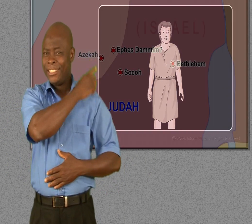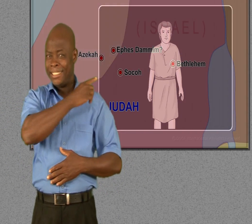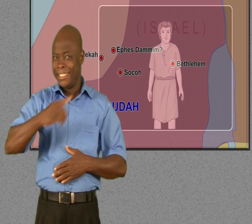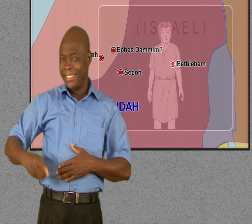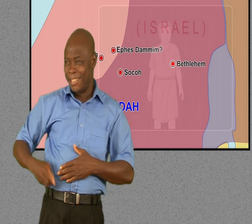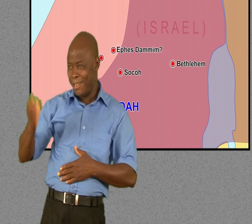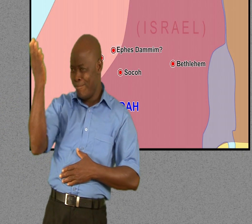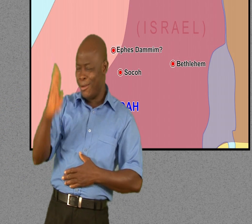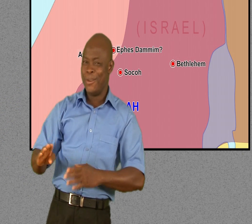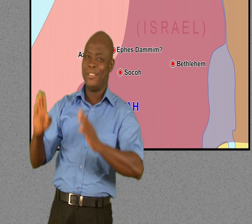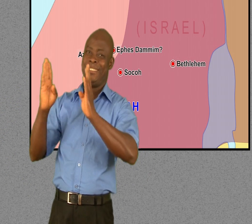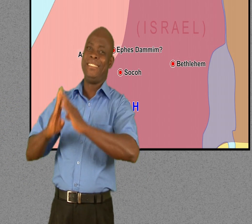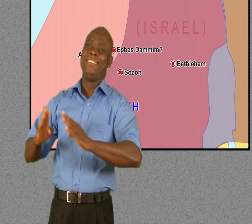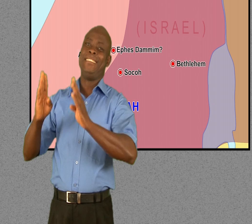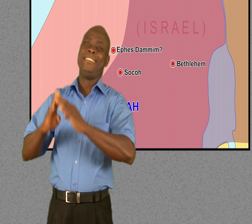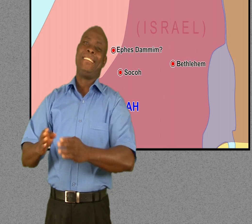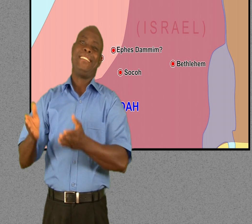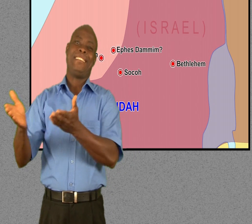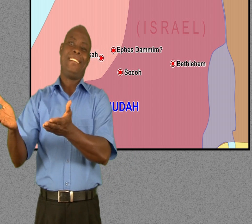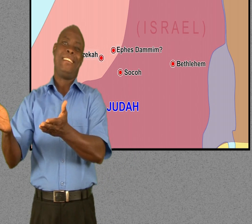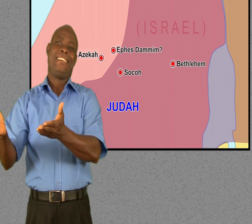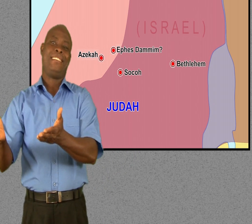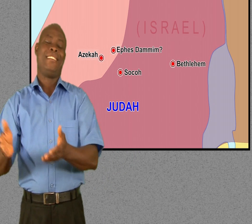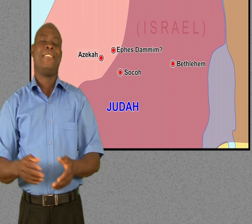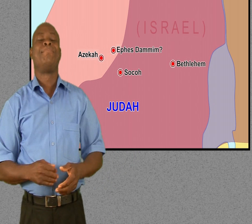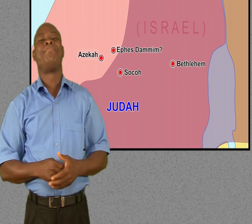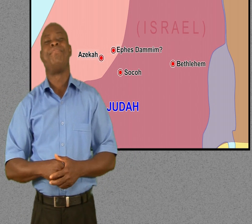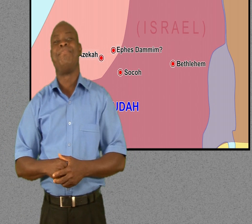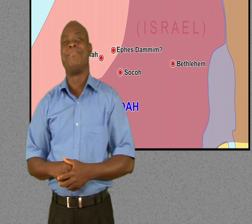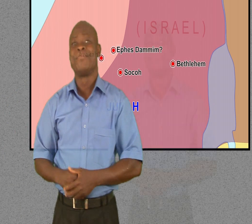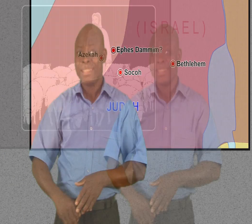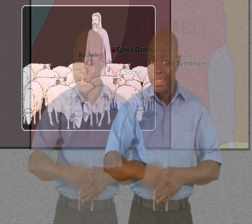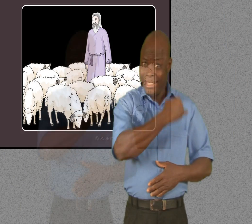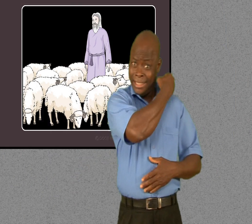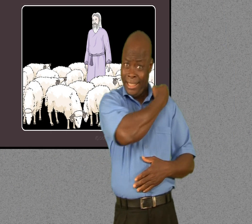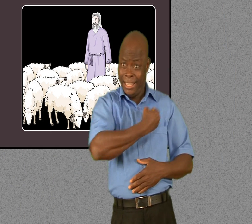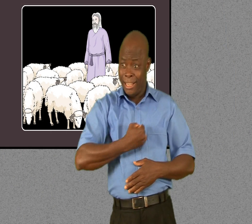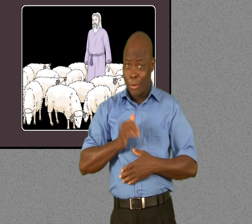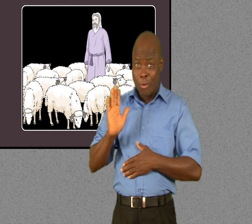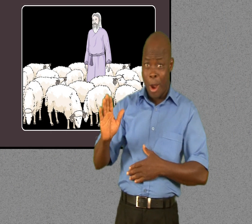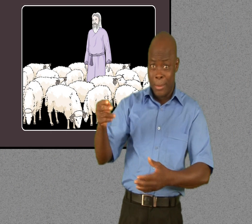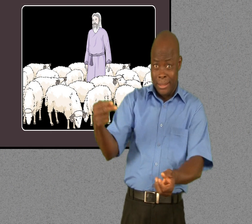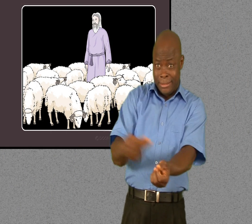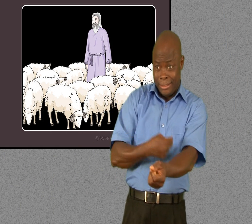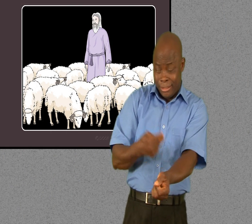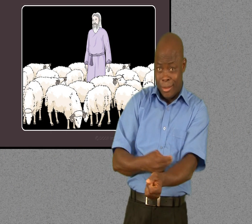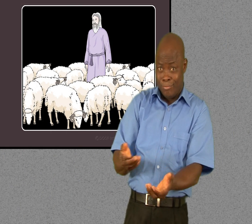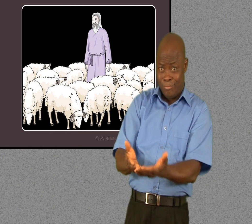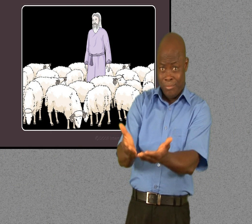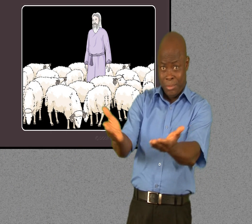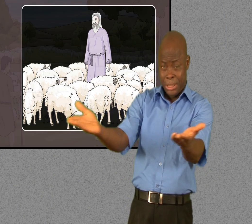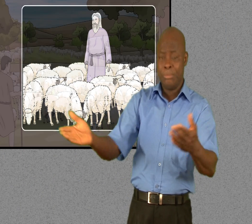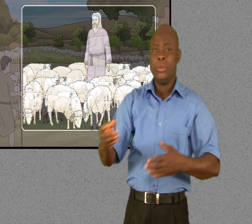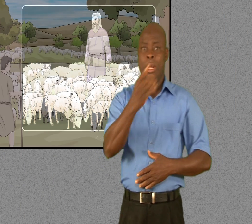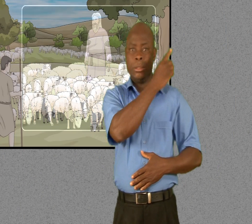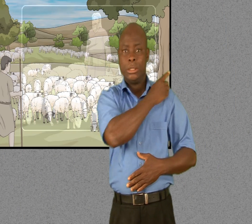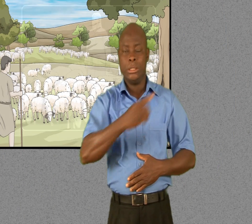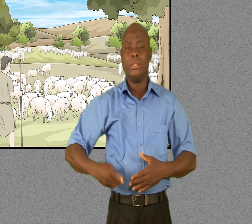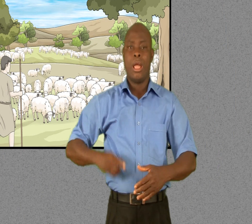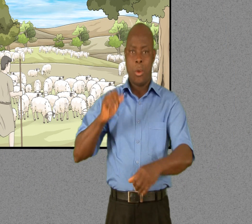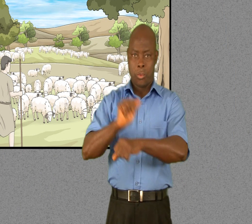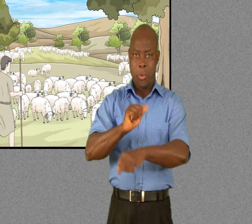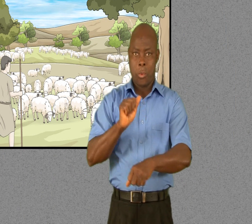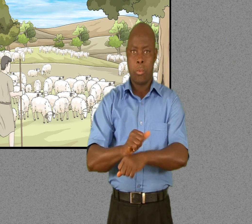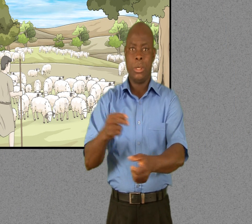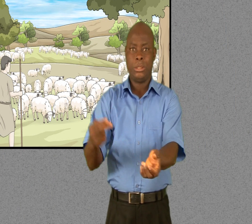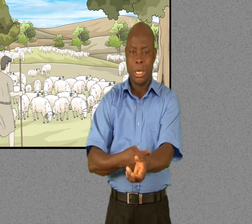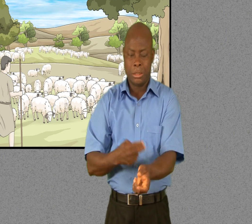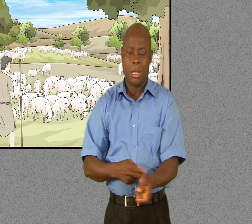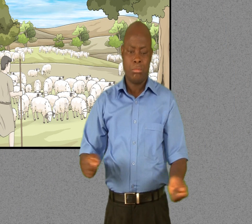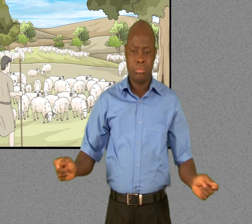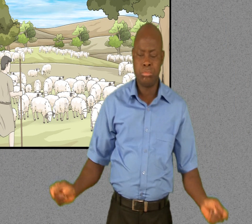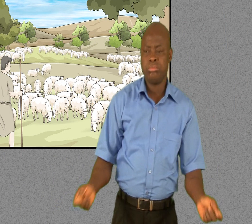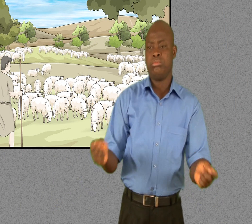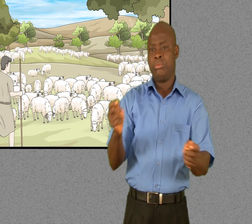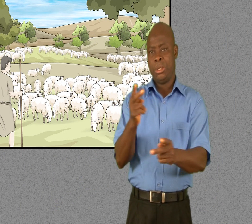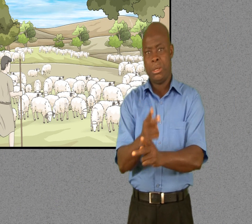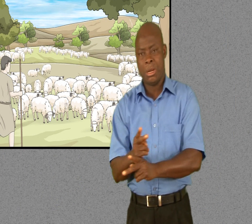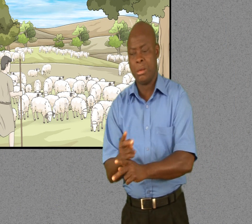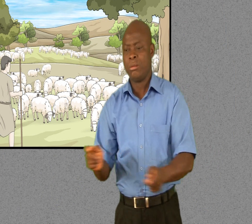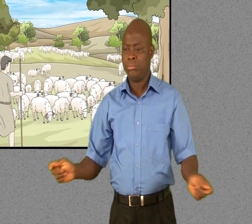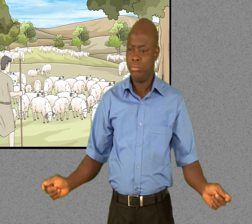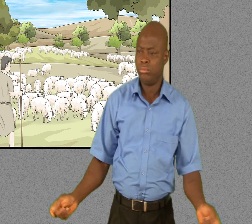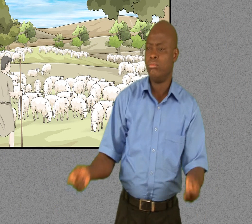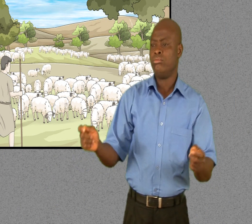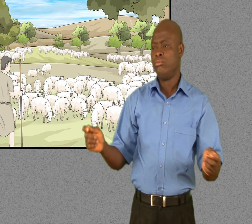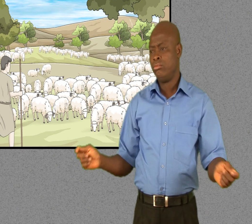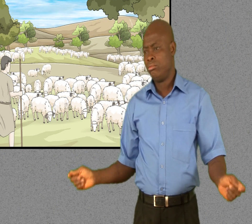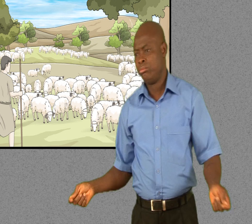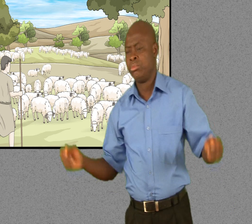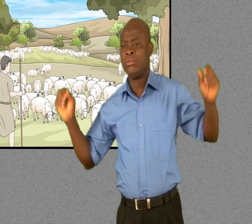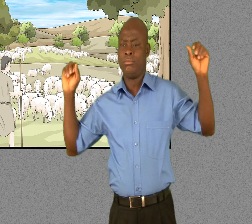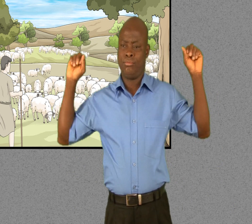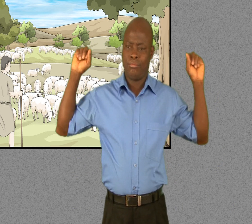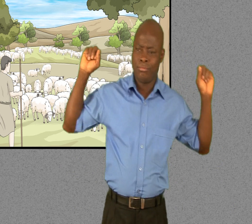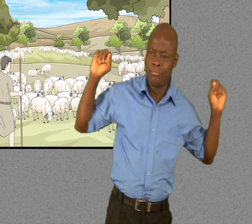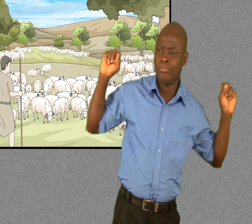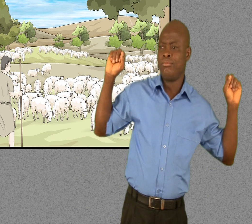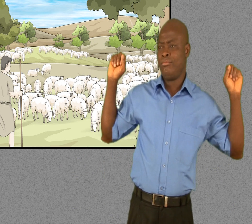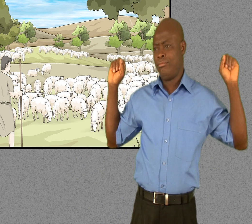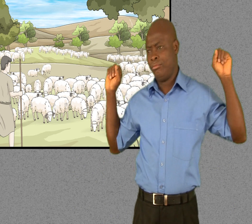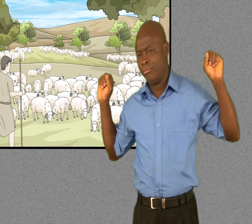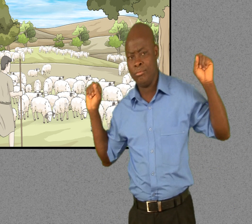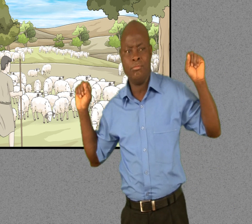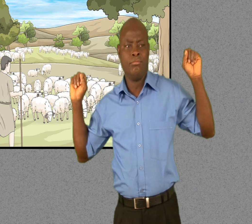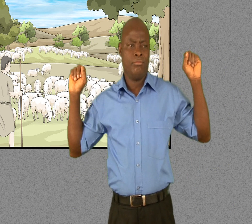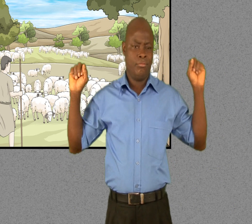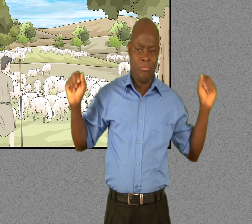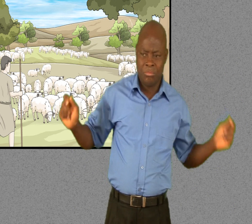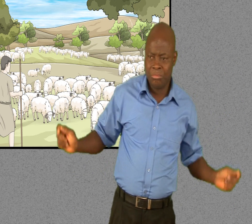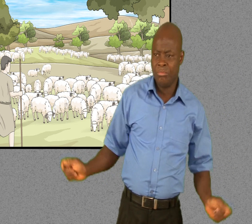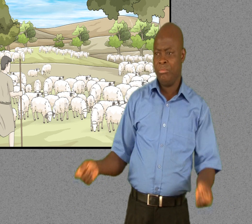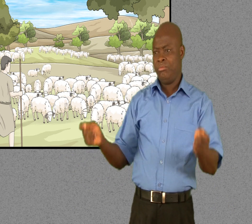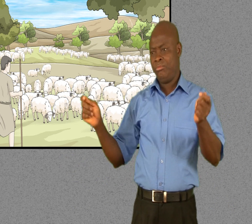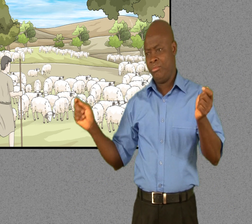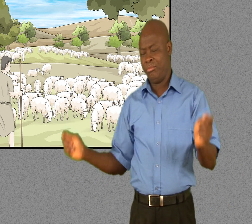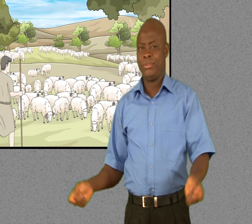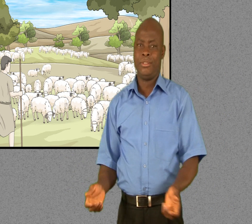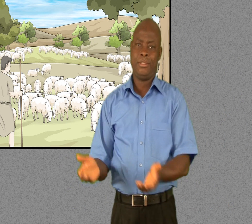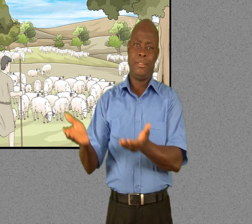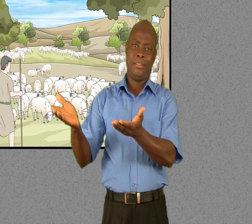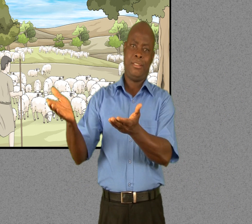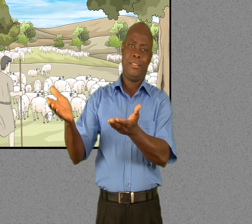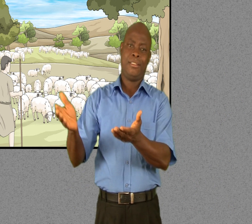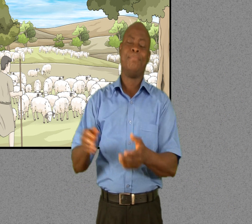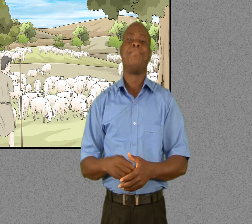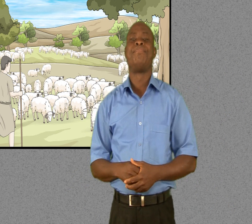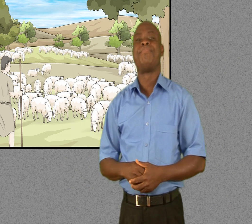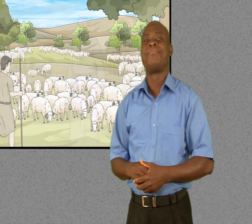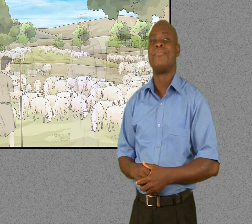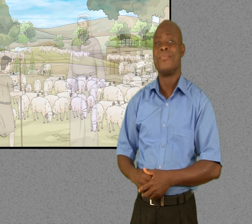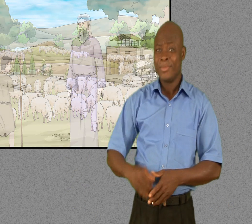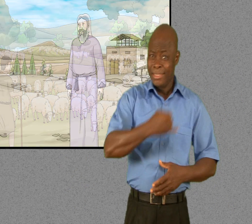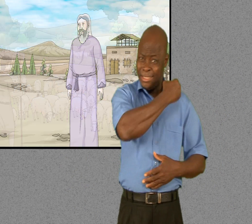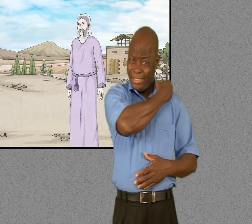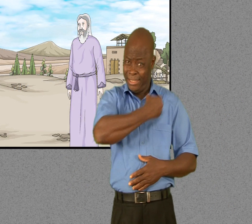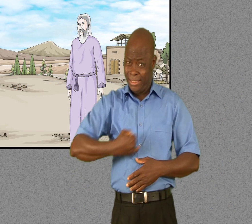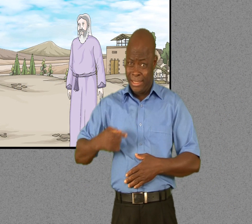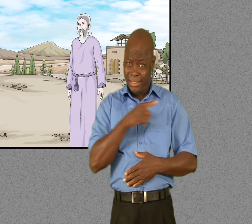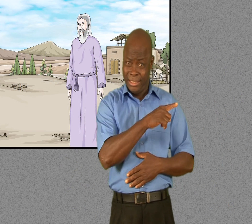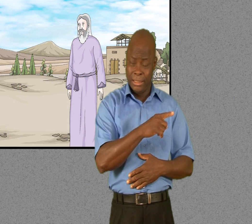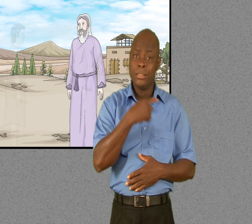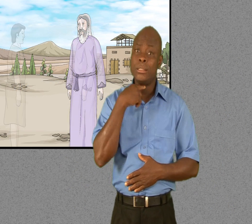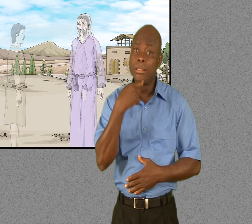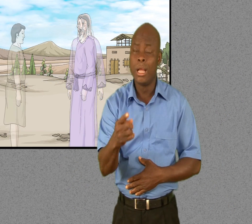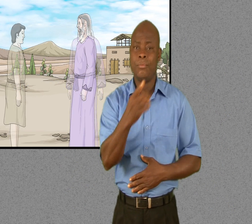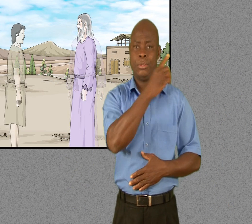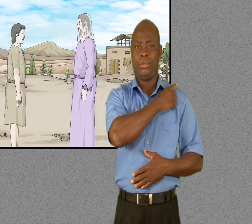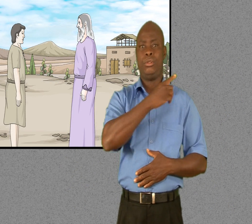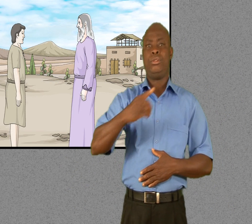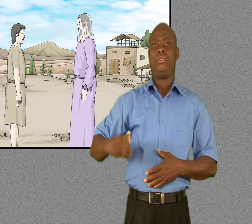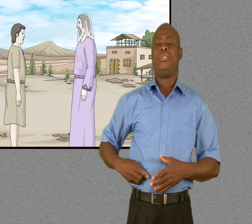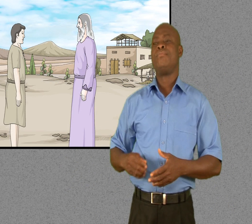For forty days the Philistine came forward every morning and evening to take his stand.